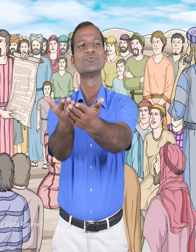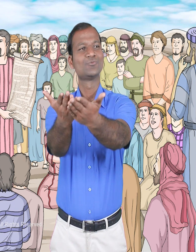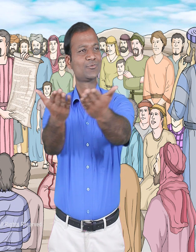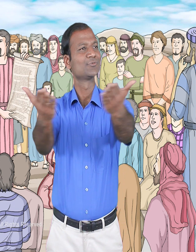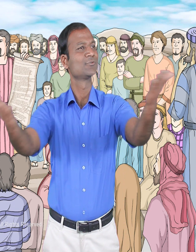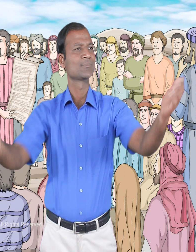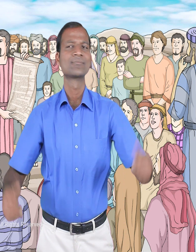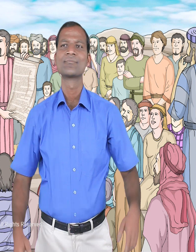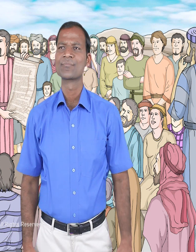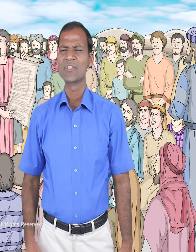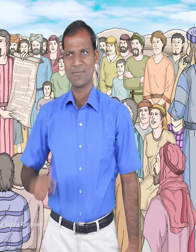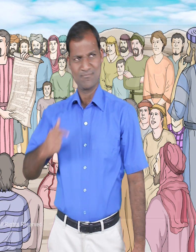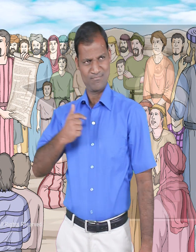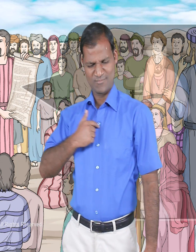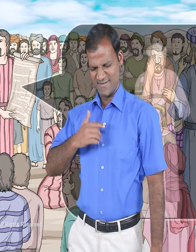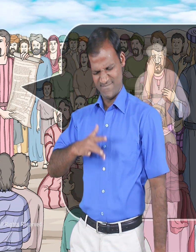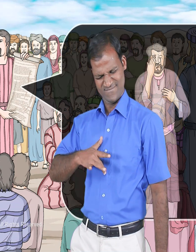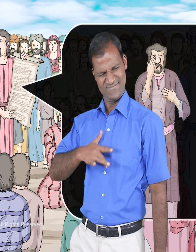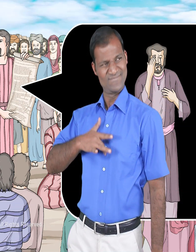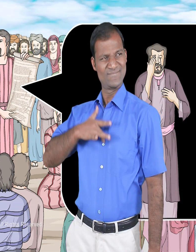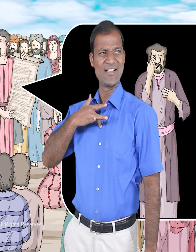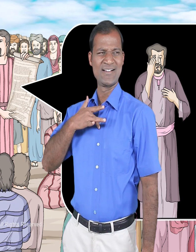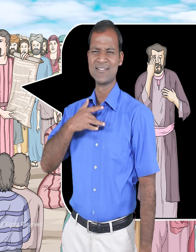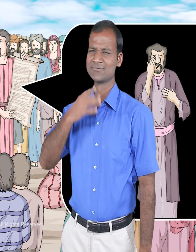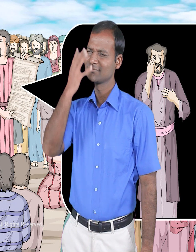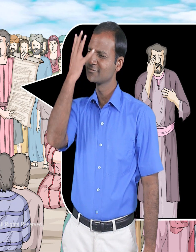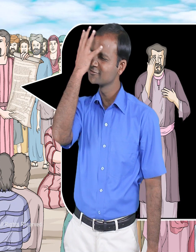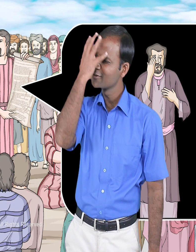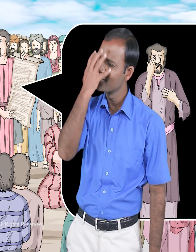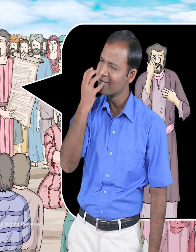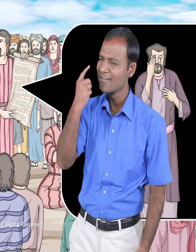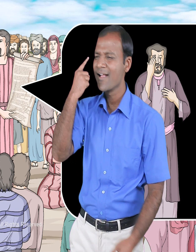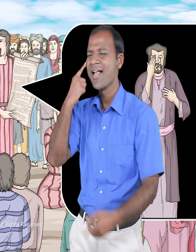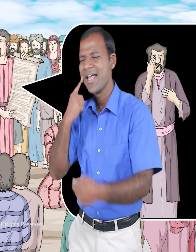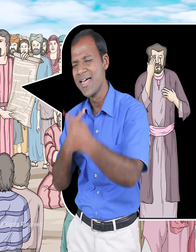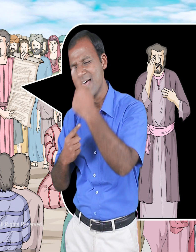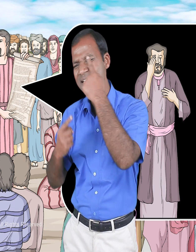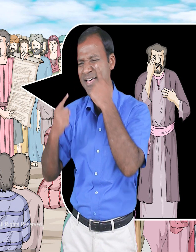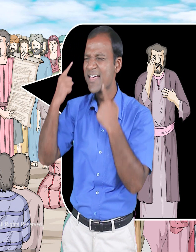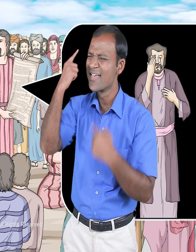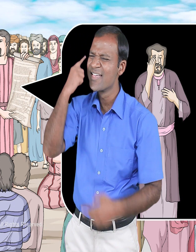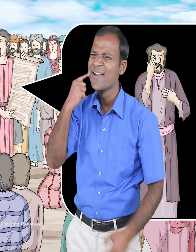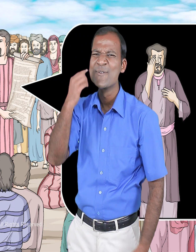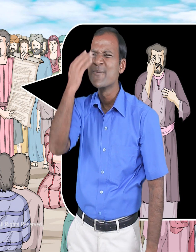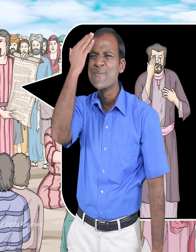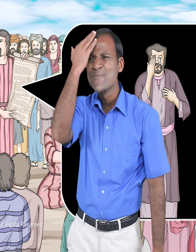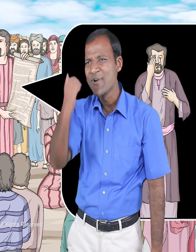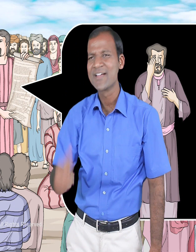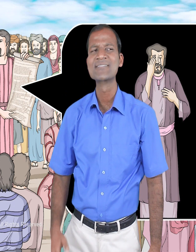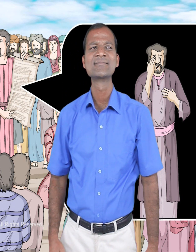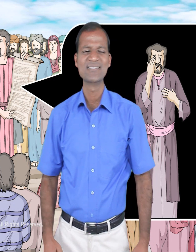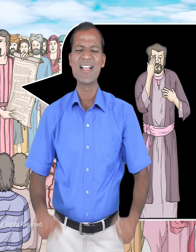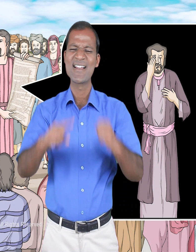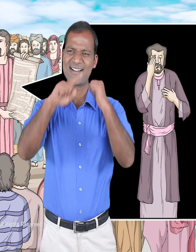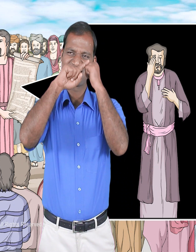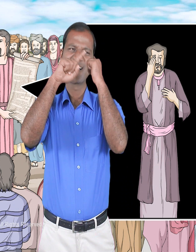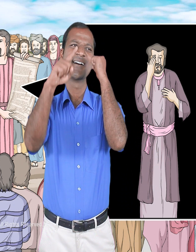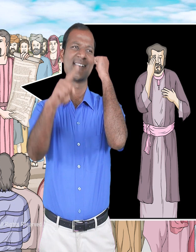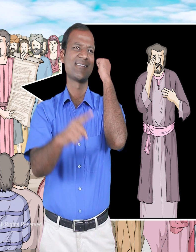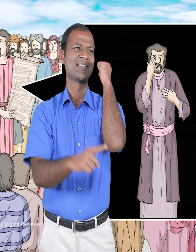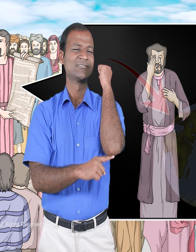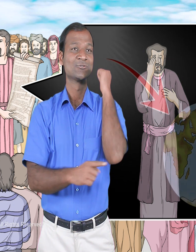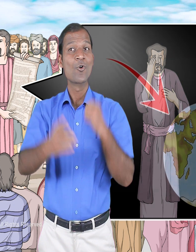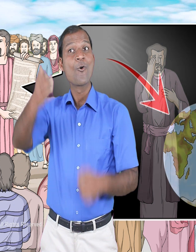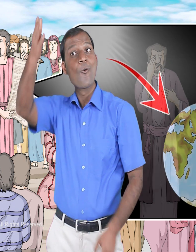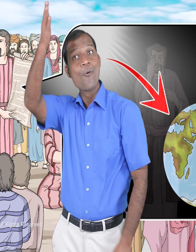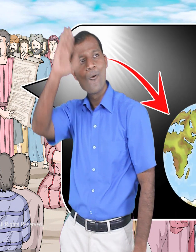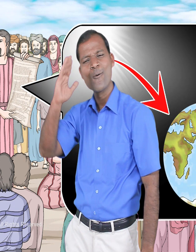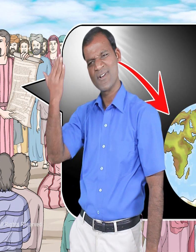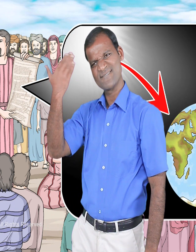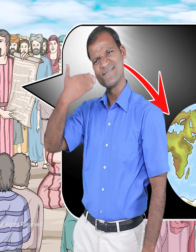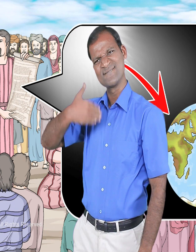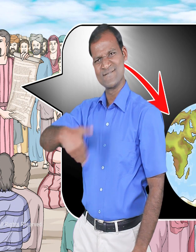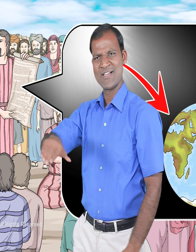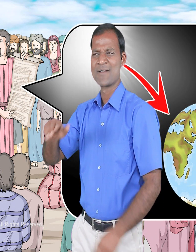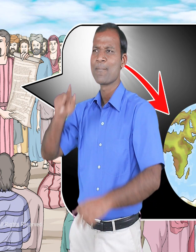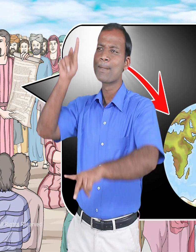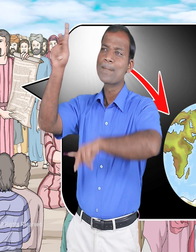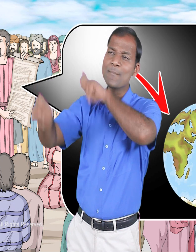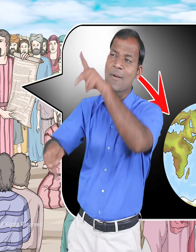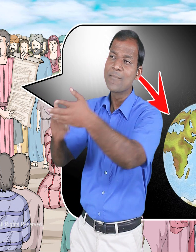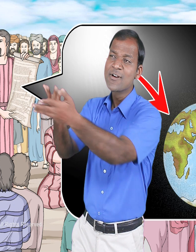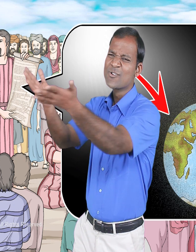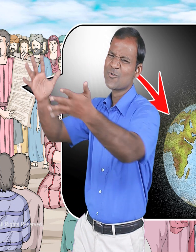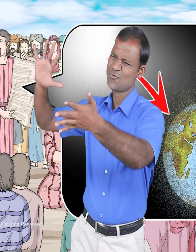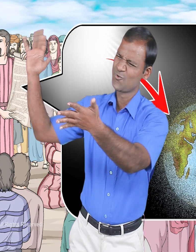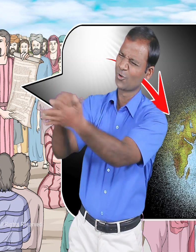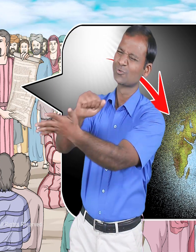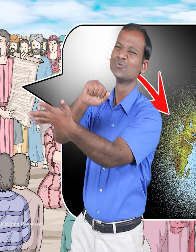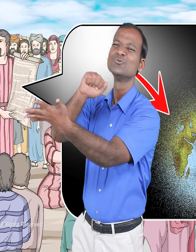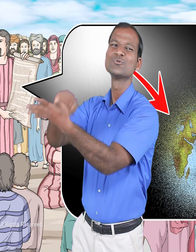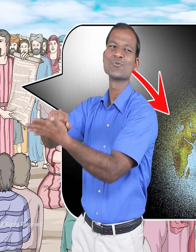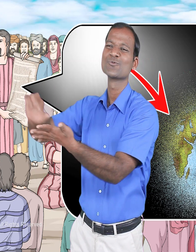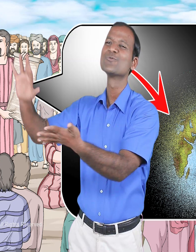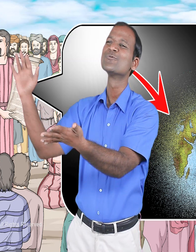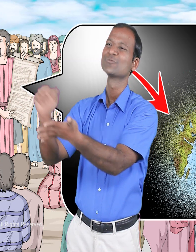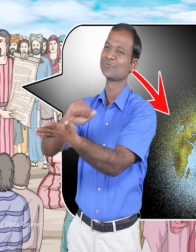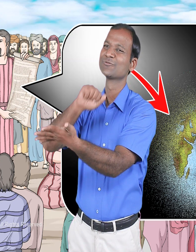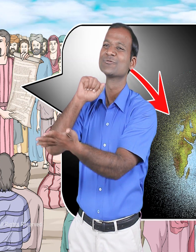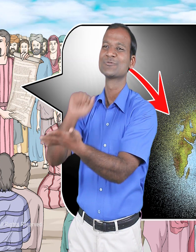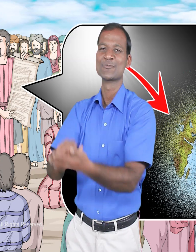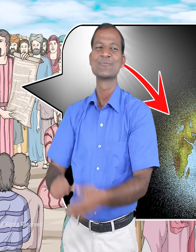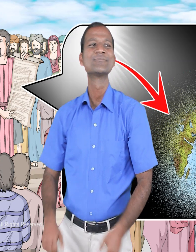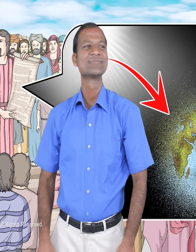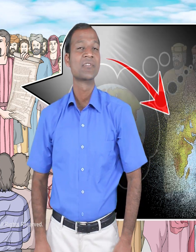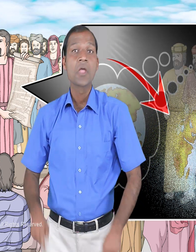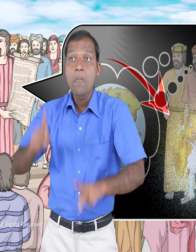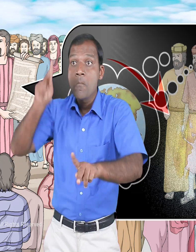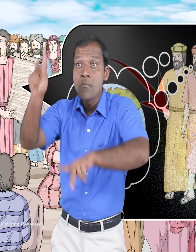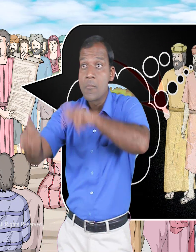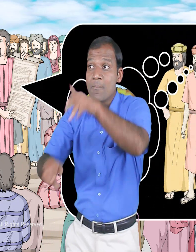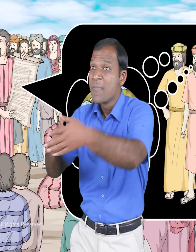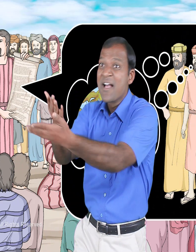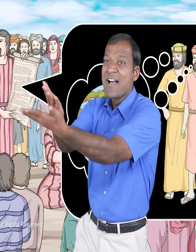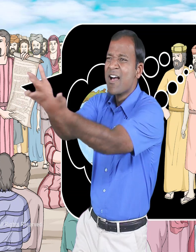For as I have often told you before, and now say again even with tears: Many live as enemies of the cross of Christ. Their end is destruction, their god is their belly, and their glory is in their shame.